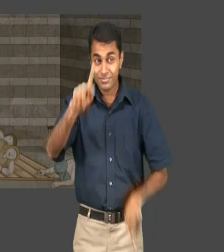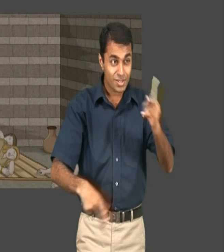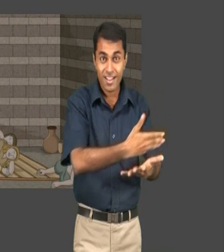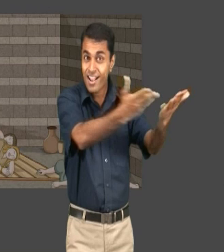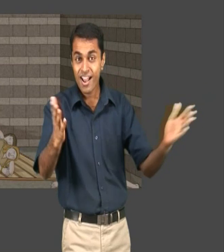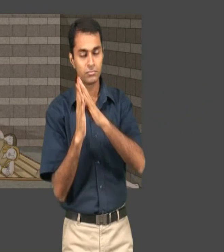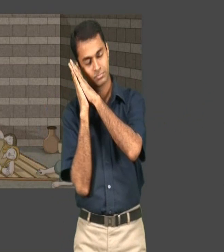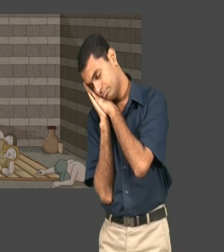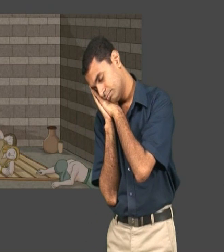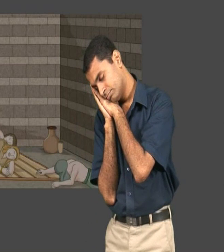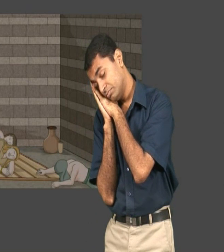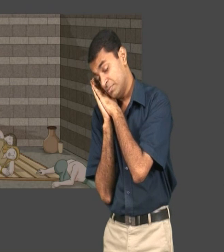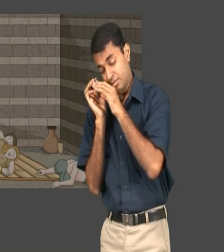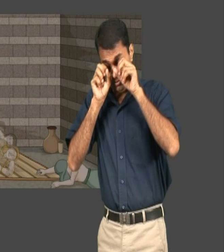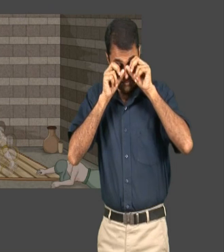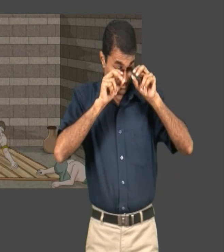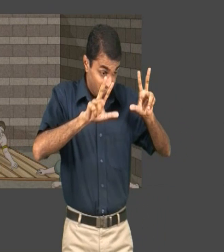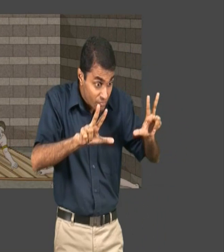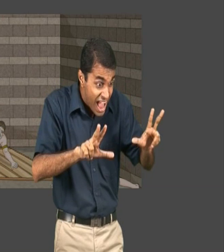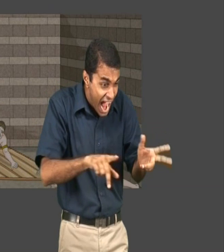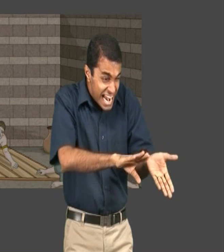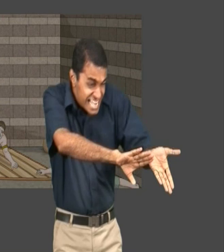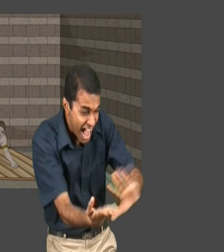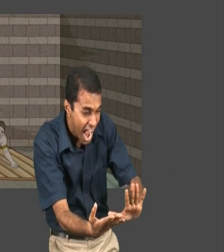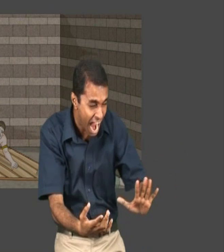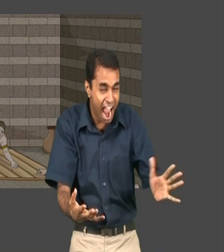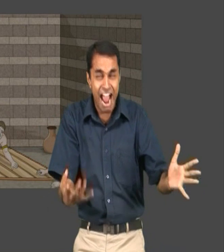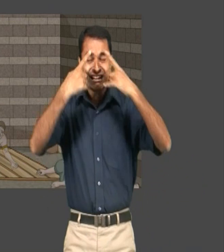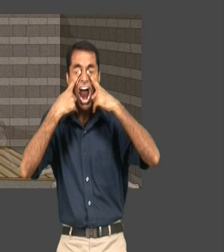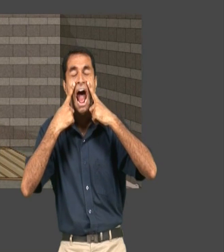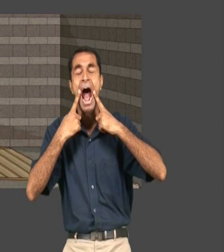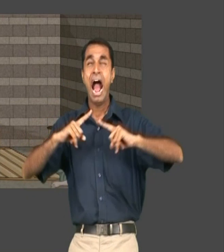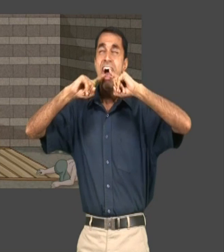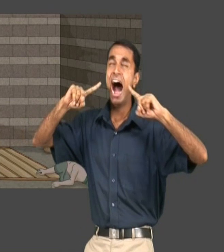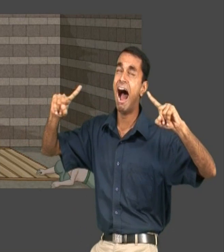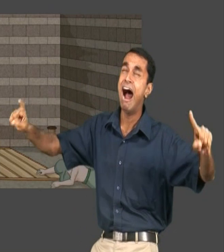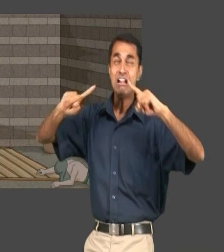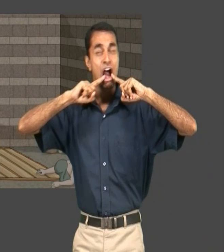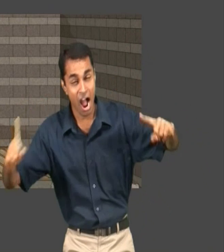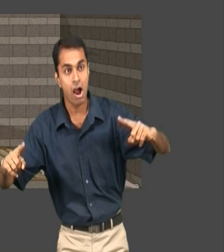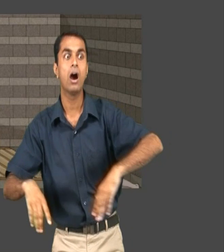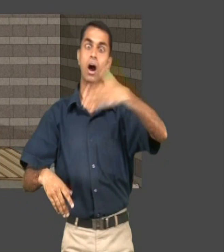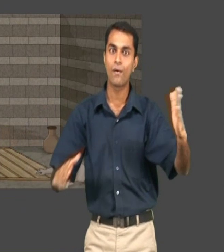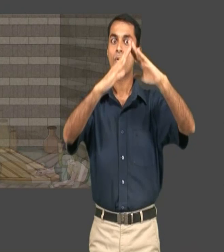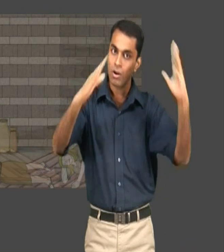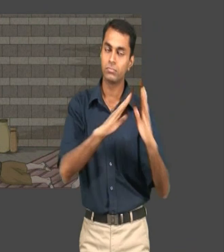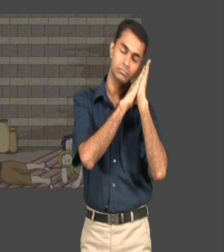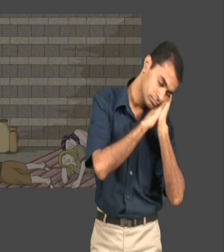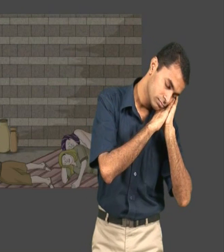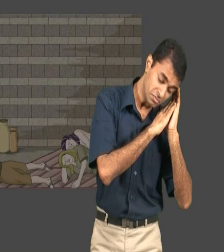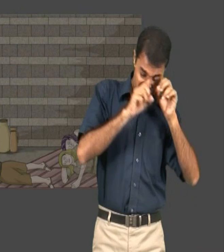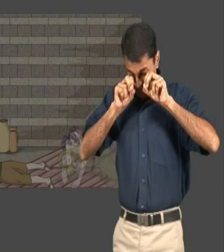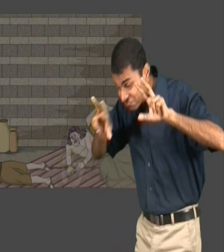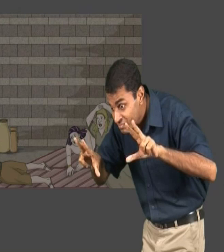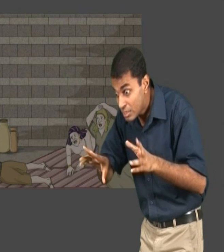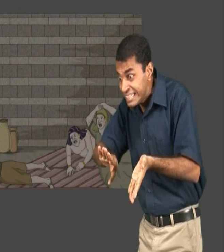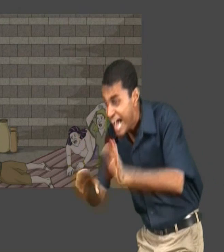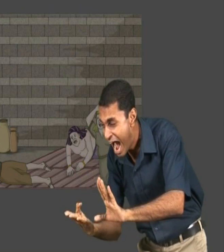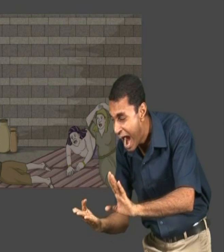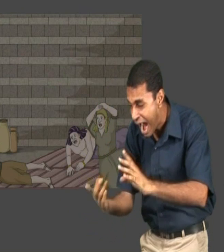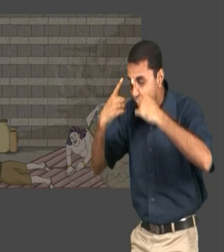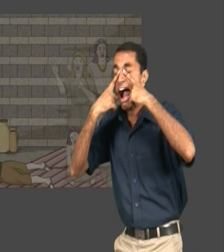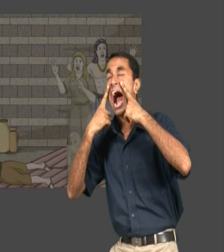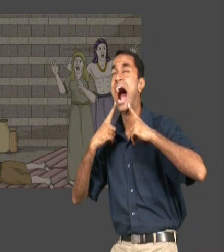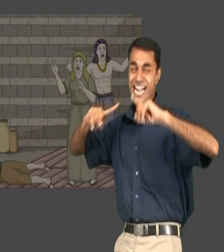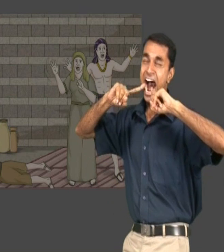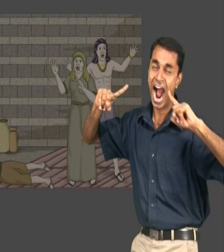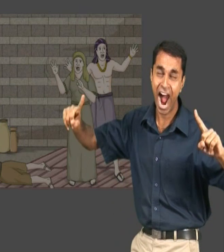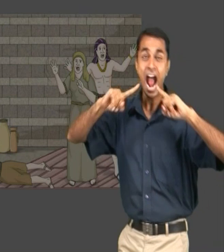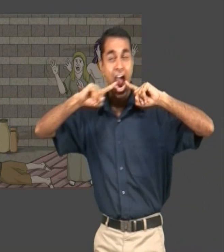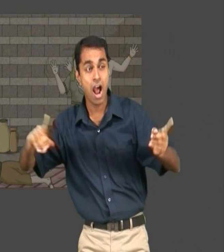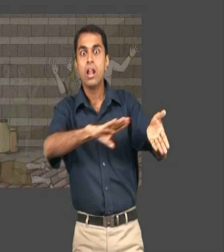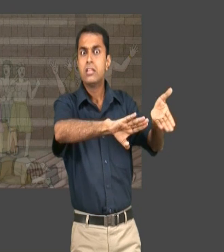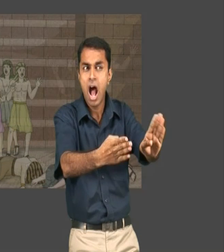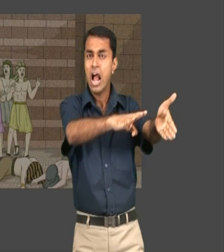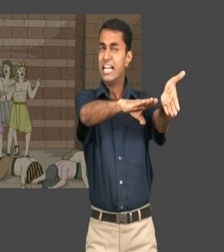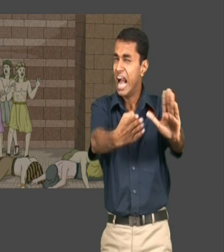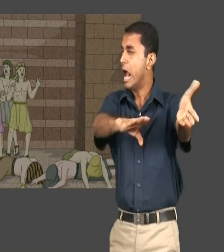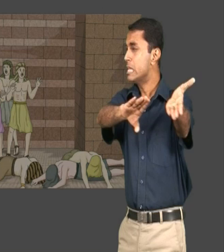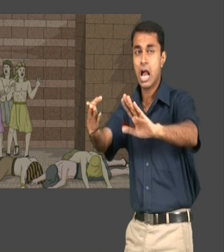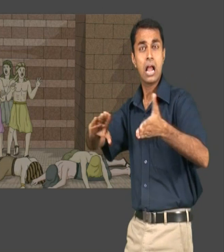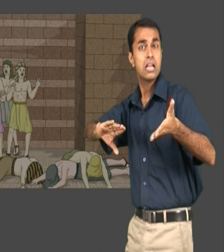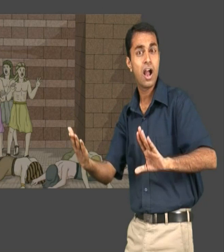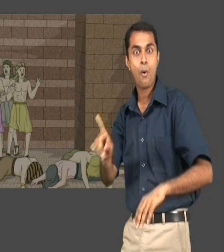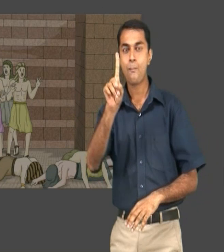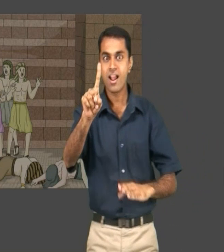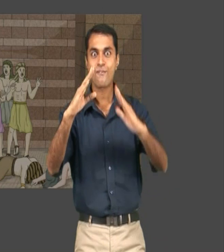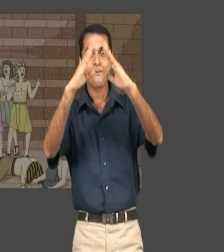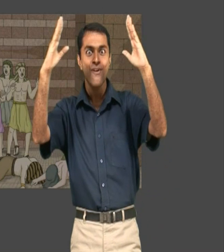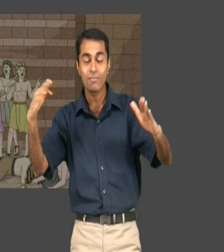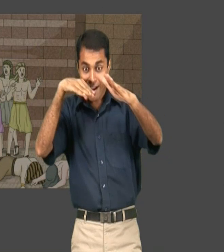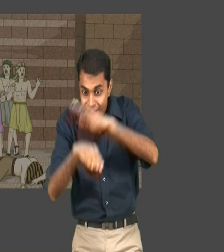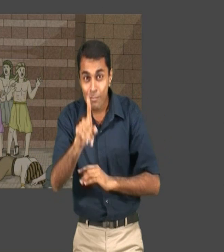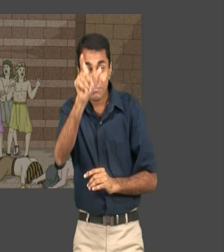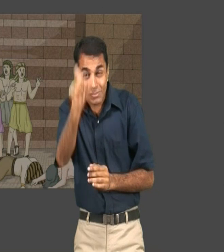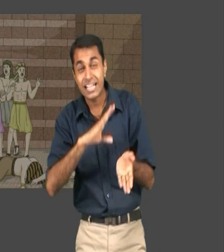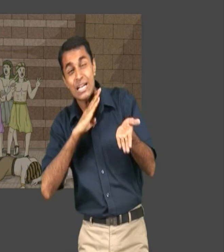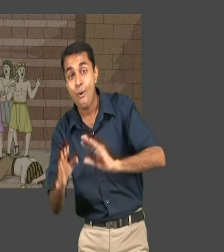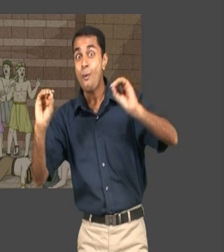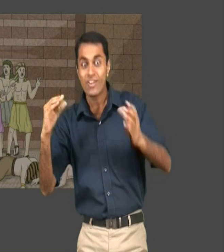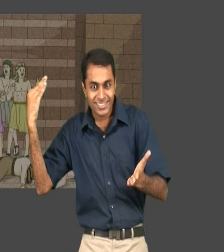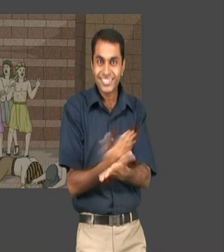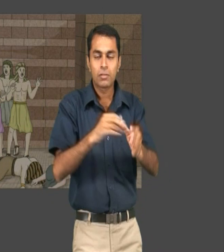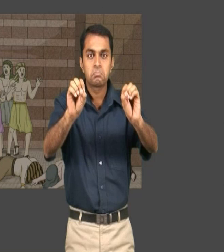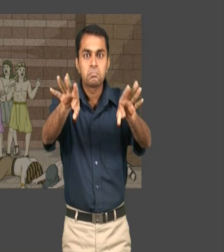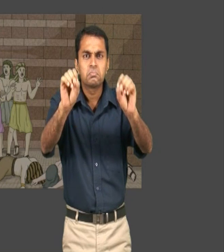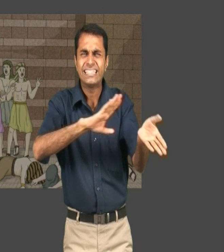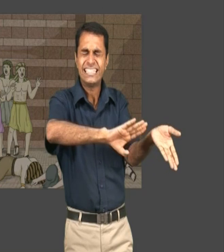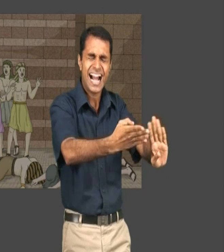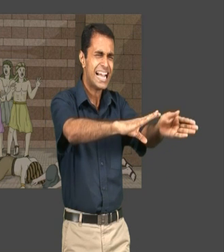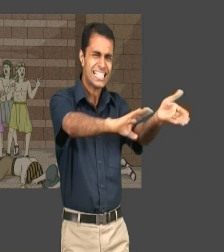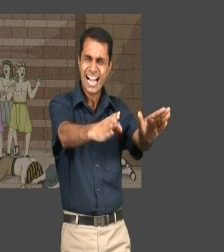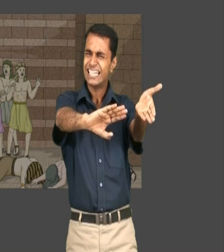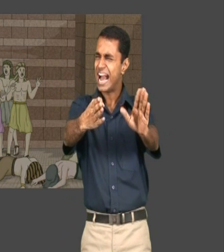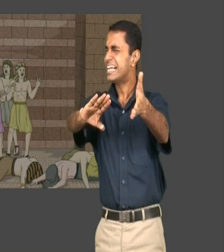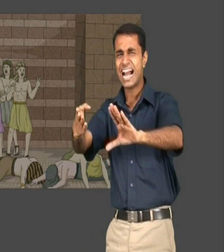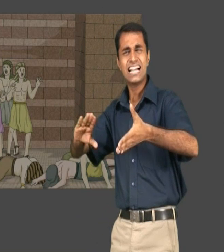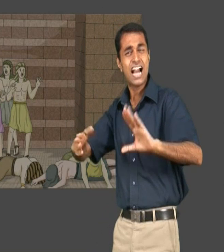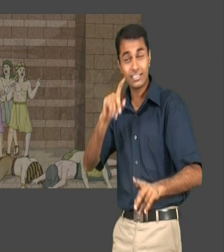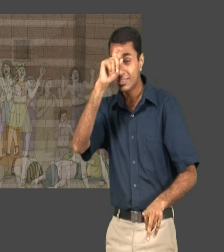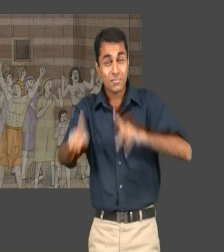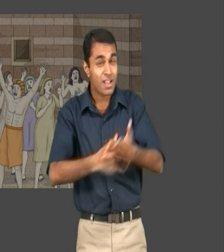During the night Pharaoh got up—he and all his officials and all the Egyptians—and there was loud wailing in Egypt;